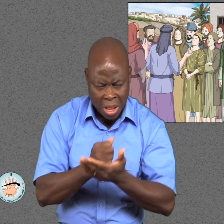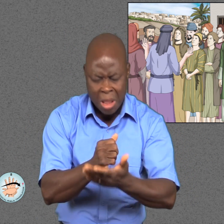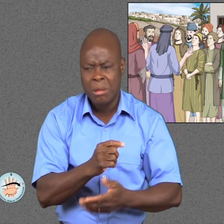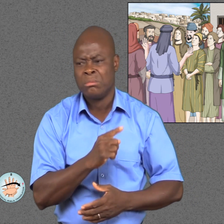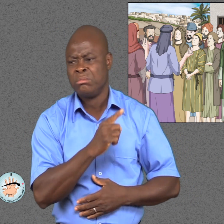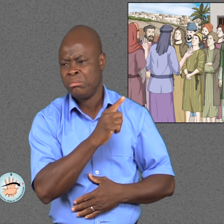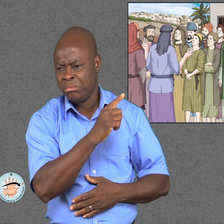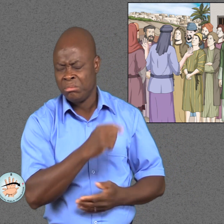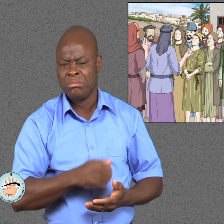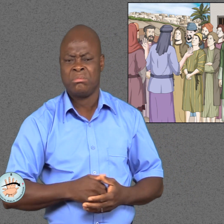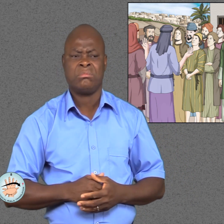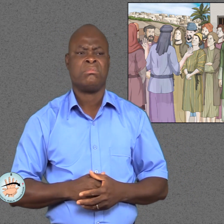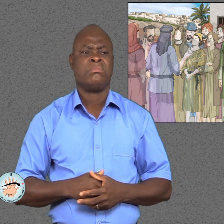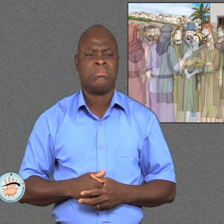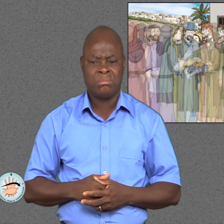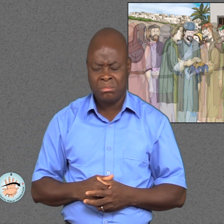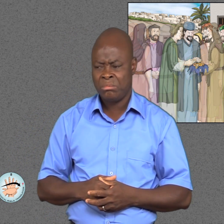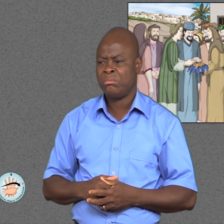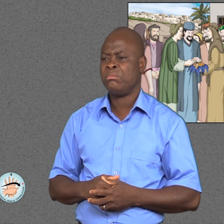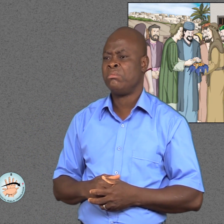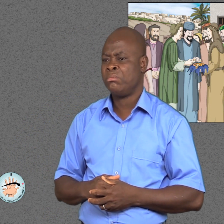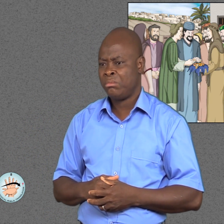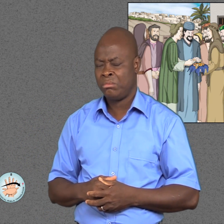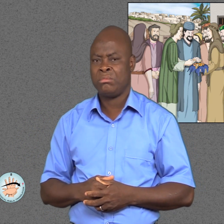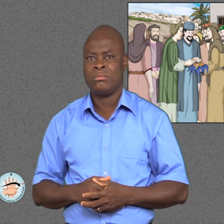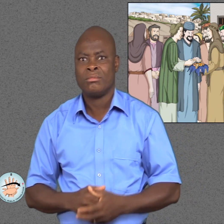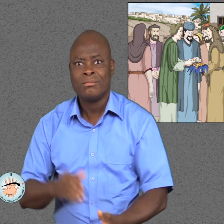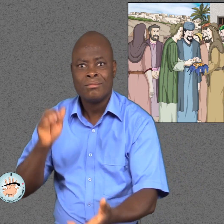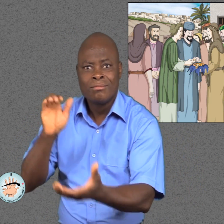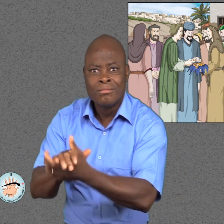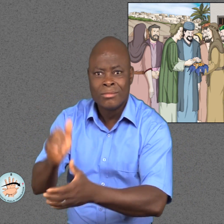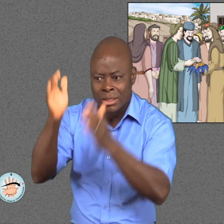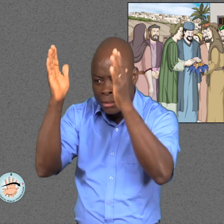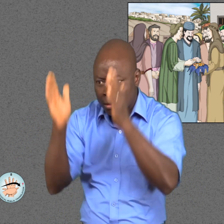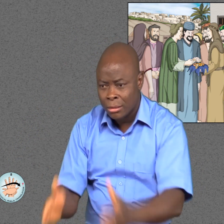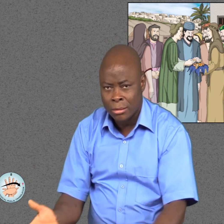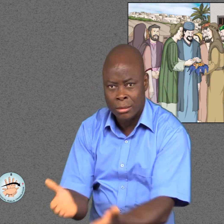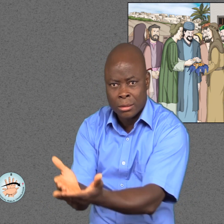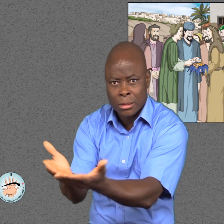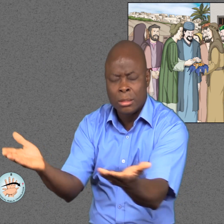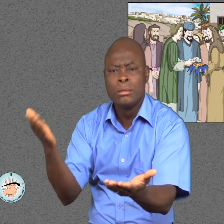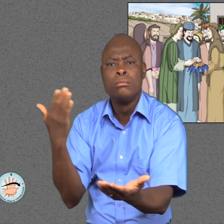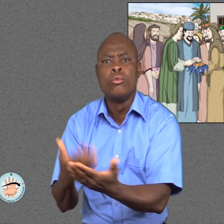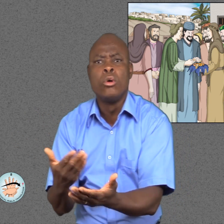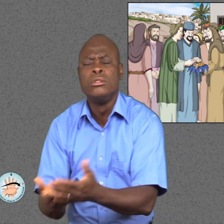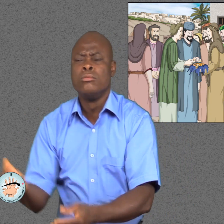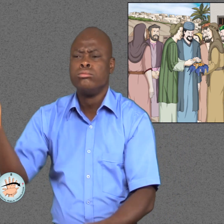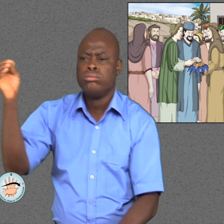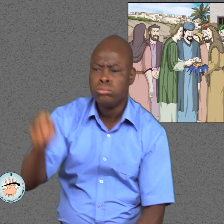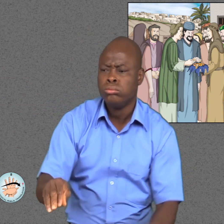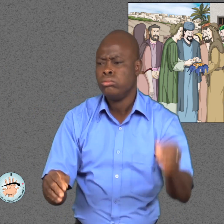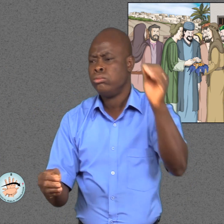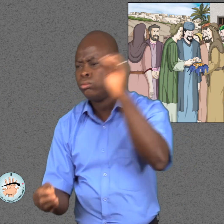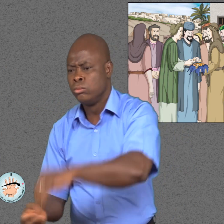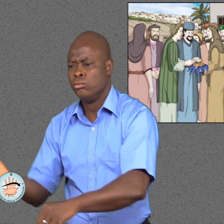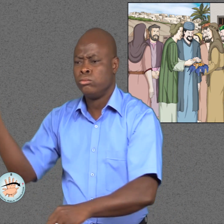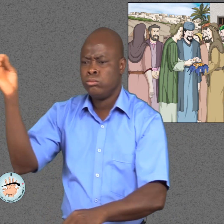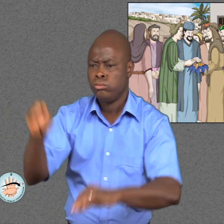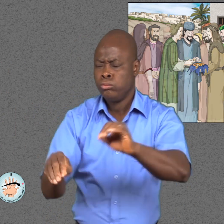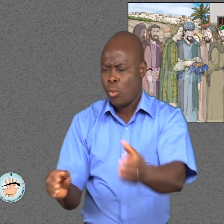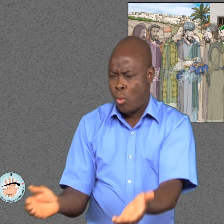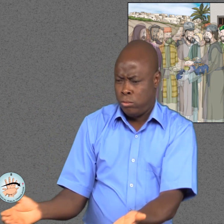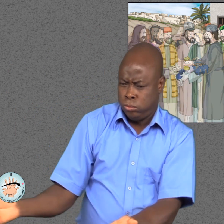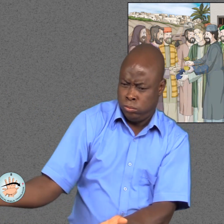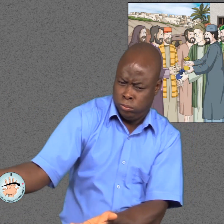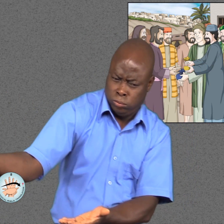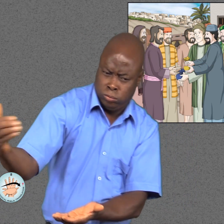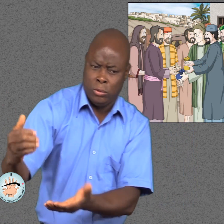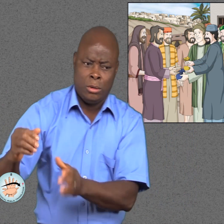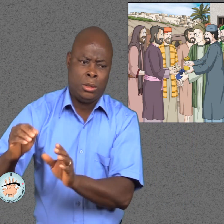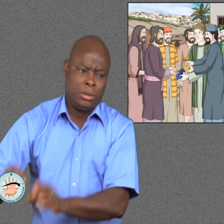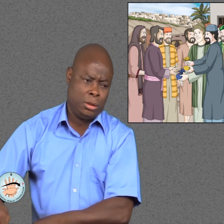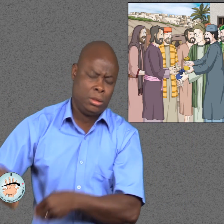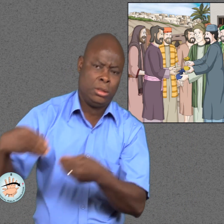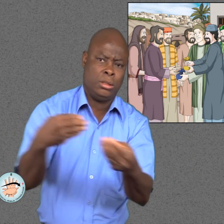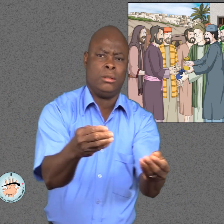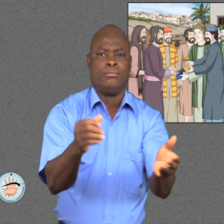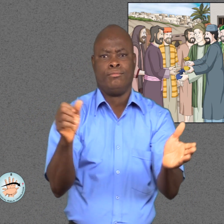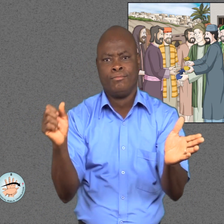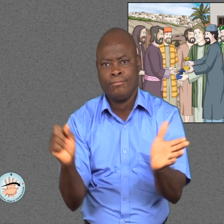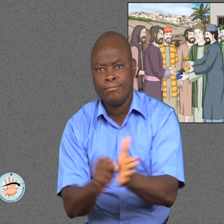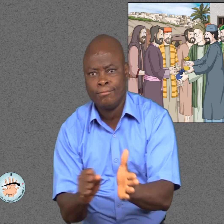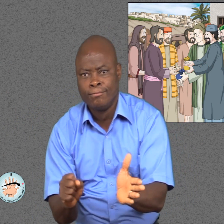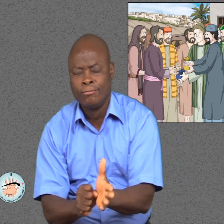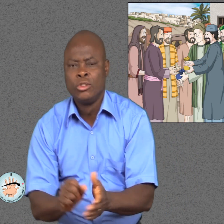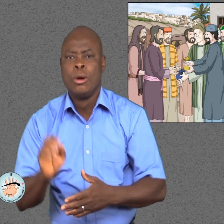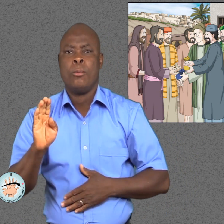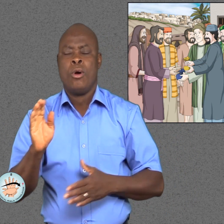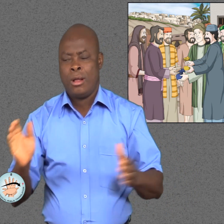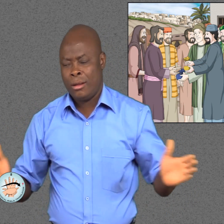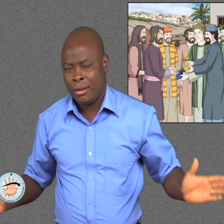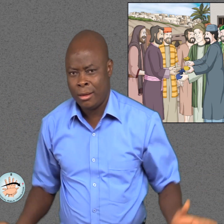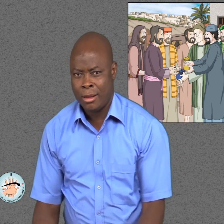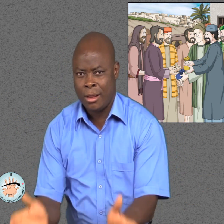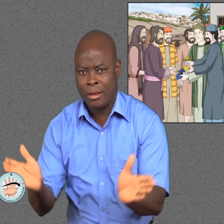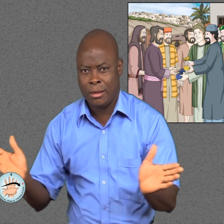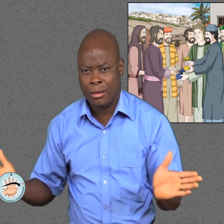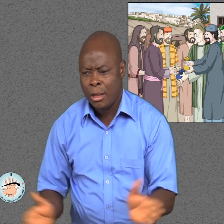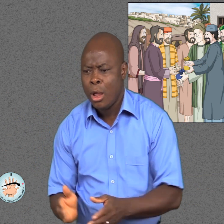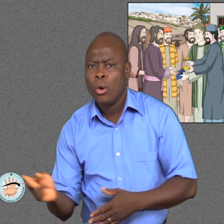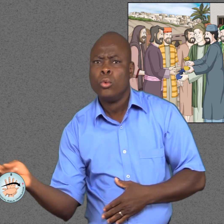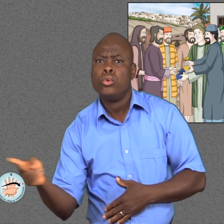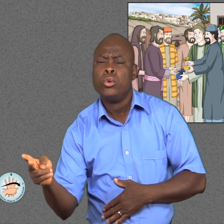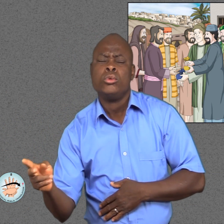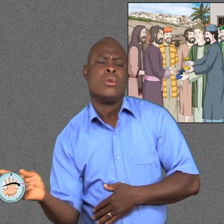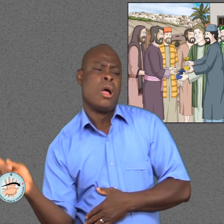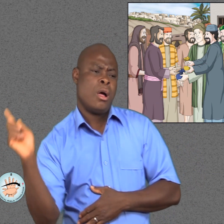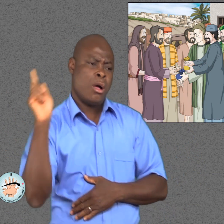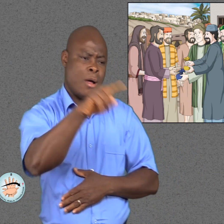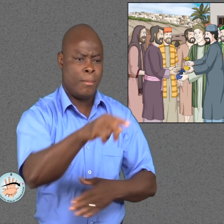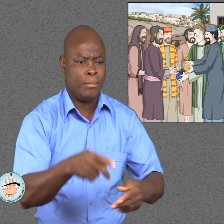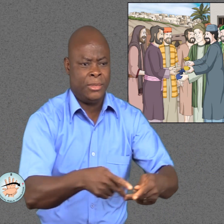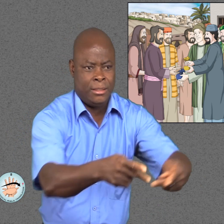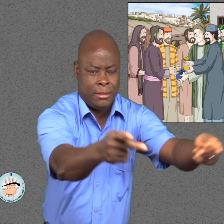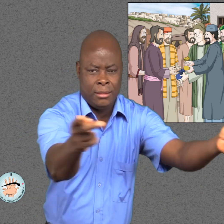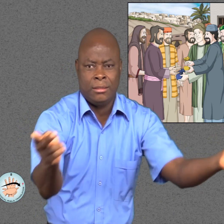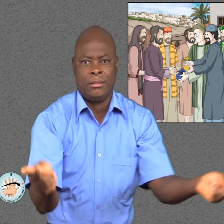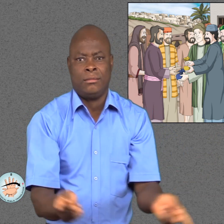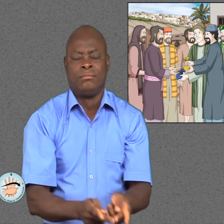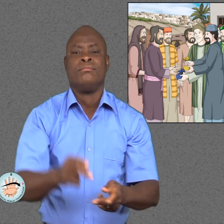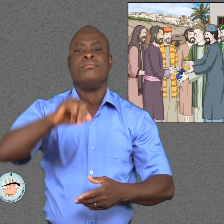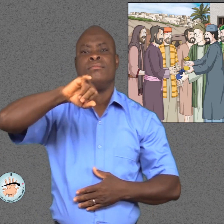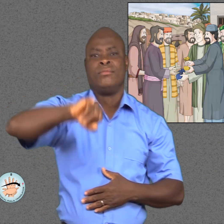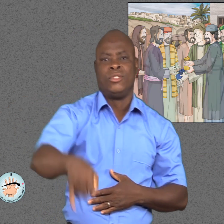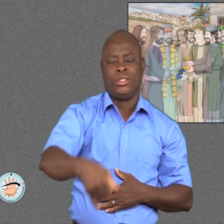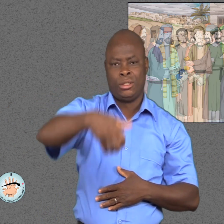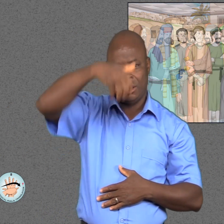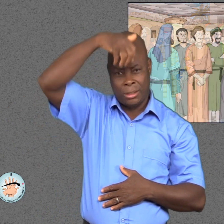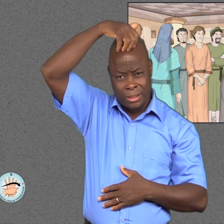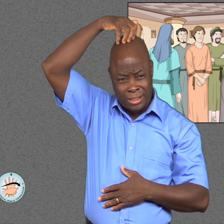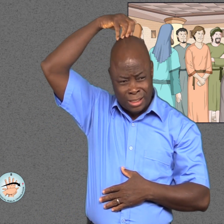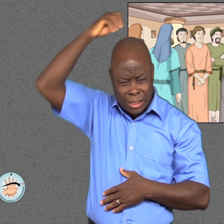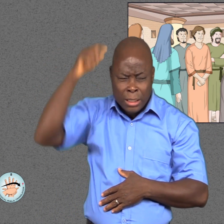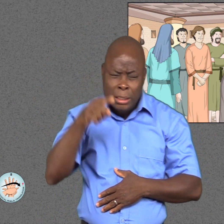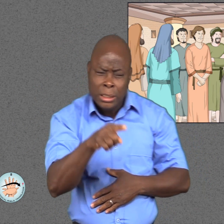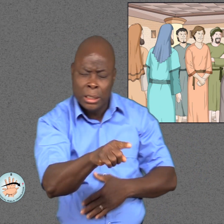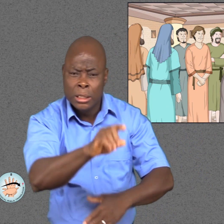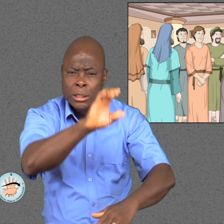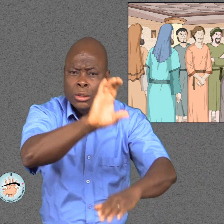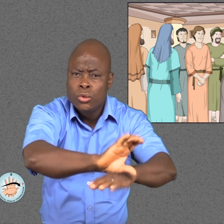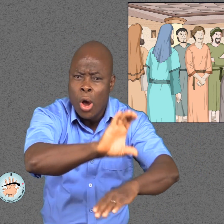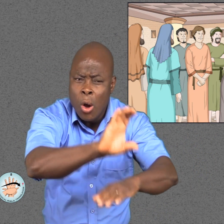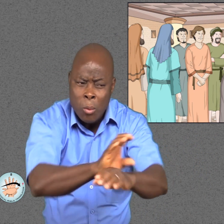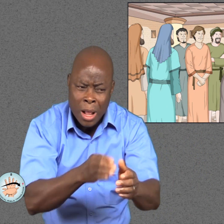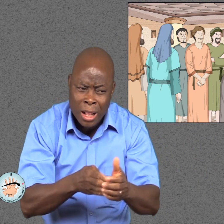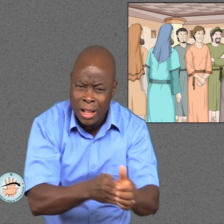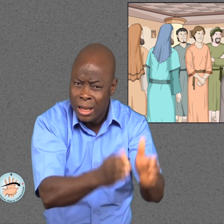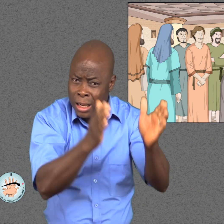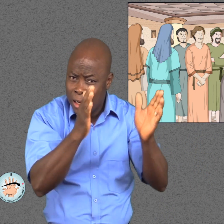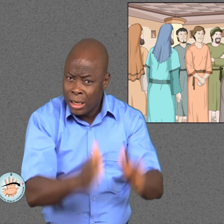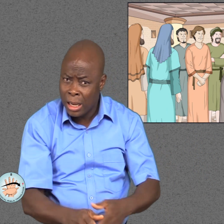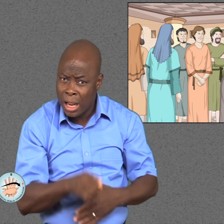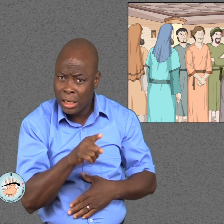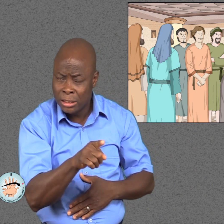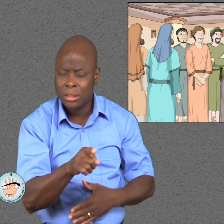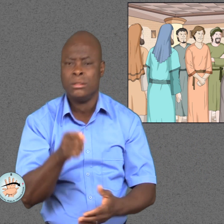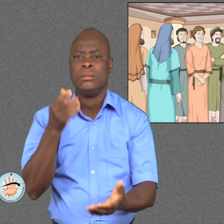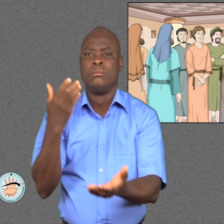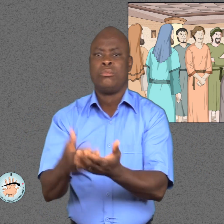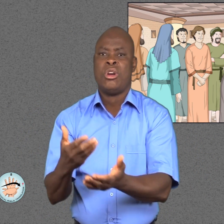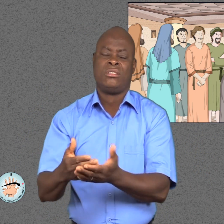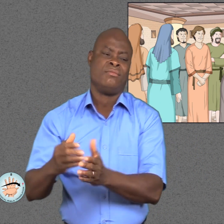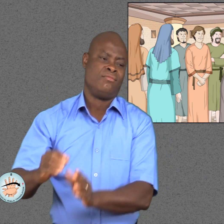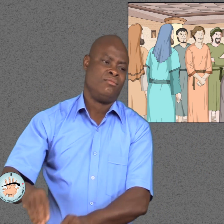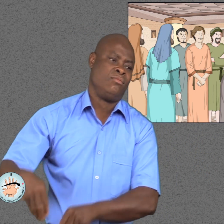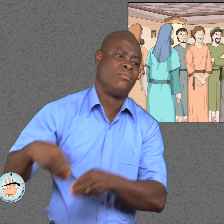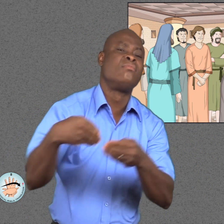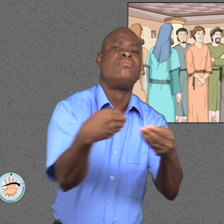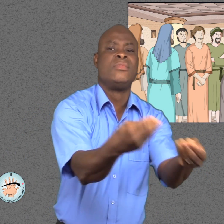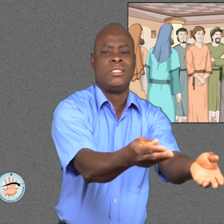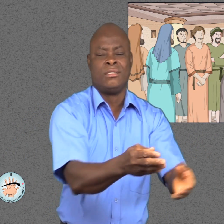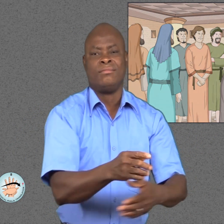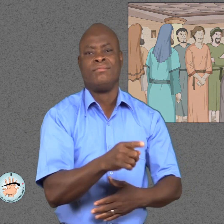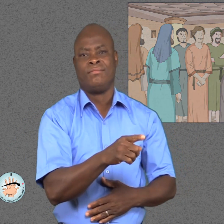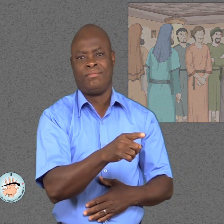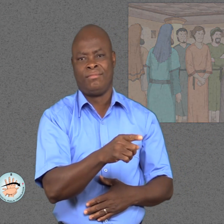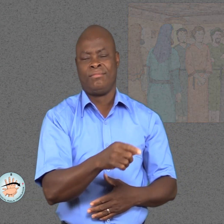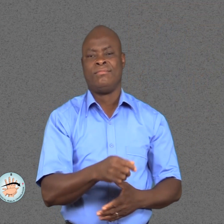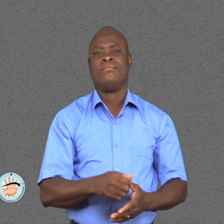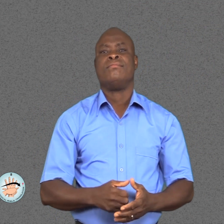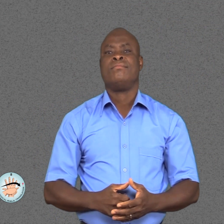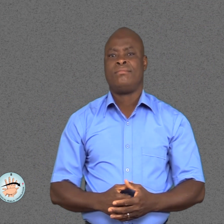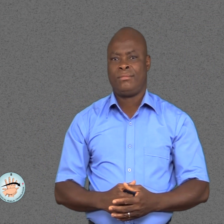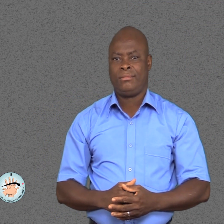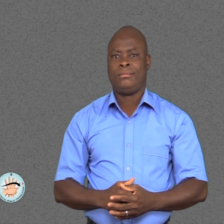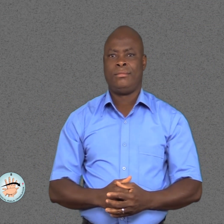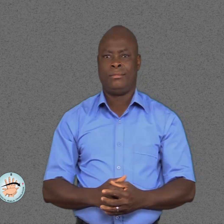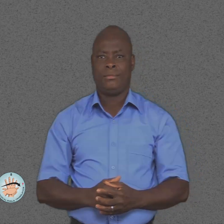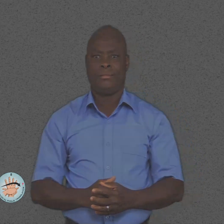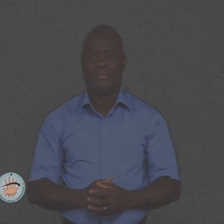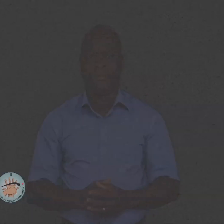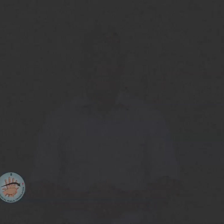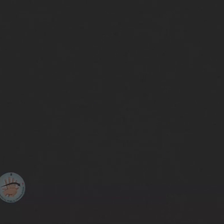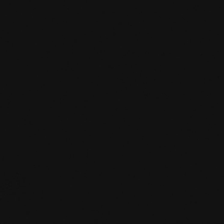(This happened under Claudius.) So the disciples, each according to his ability, decided to send relief to the brothers living in Judea. This they did, sending their gifts to the elders with Barnabas and Saul.